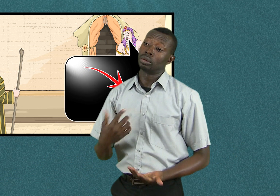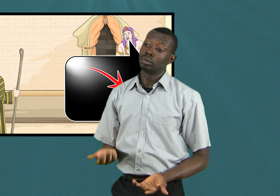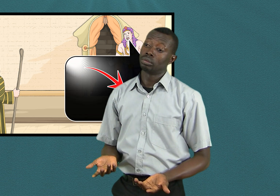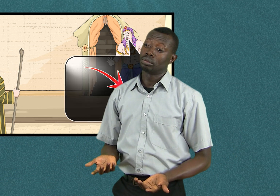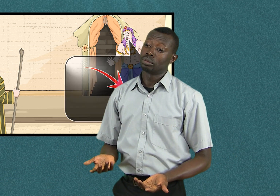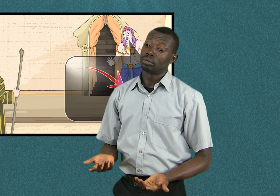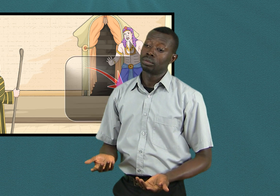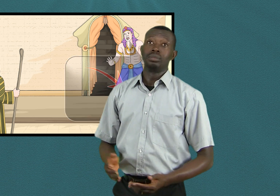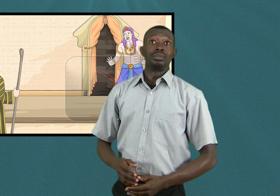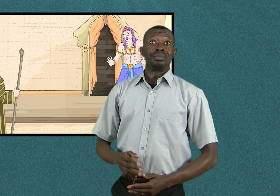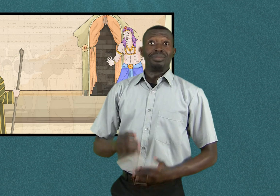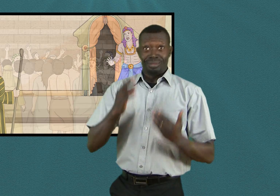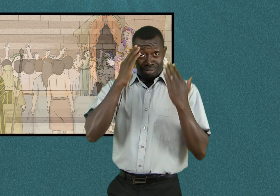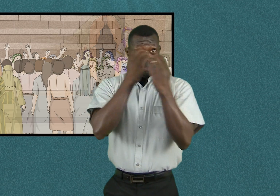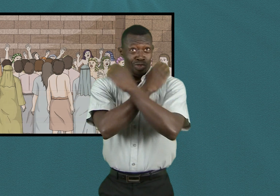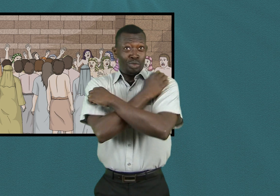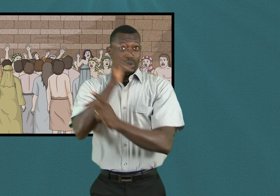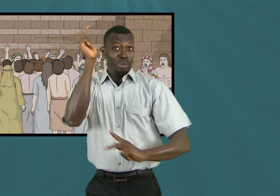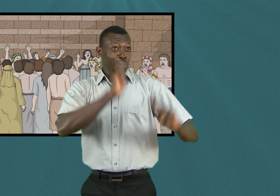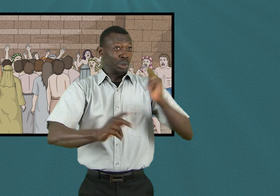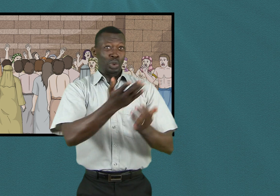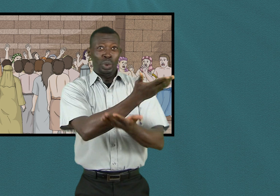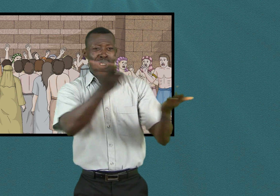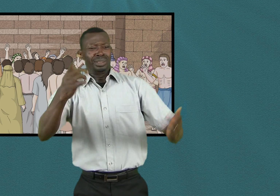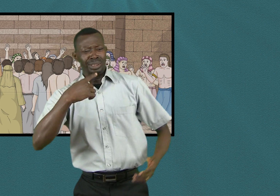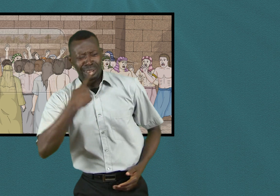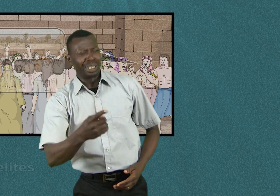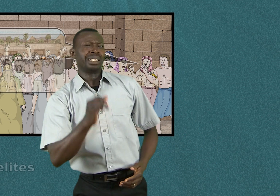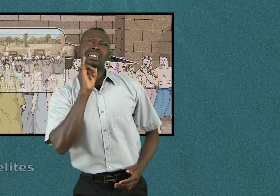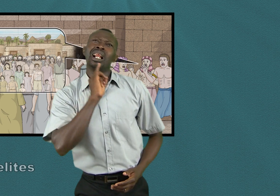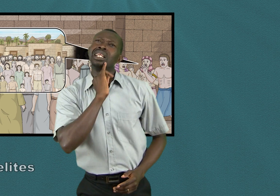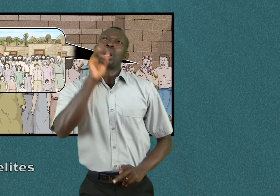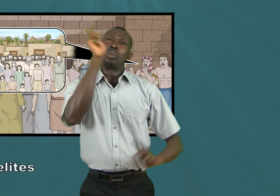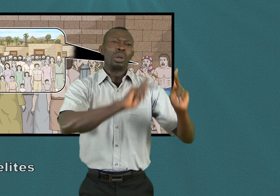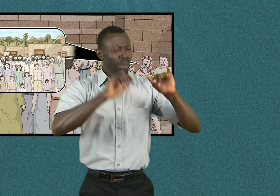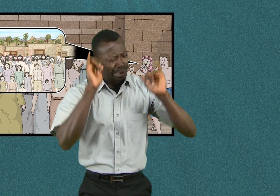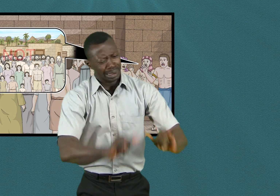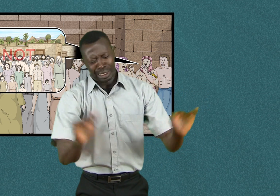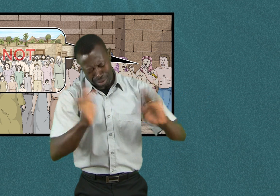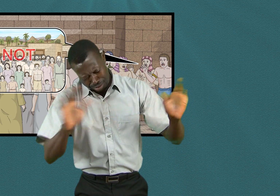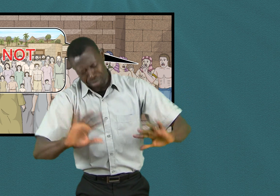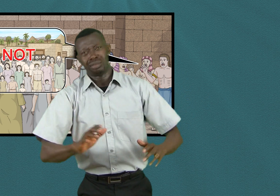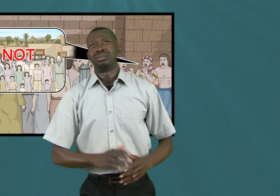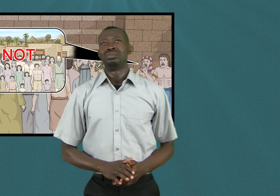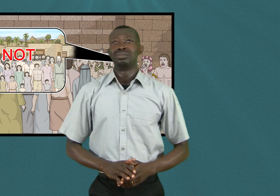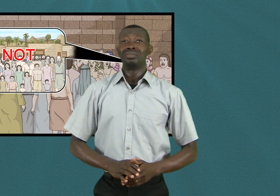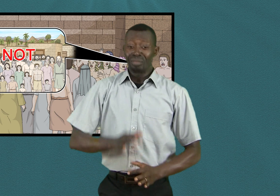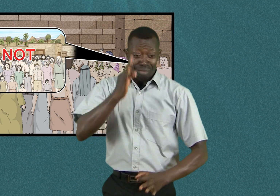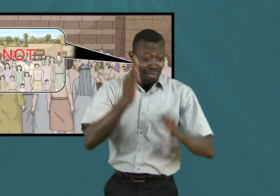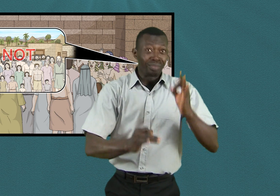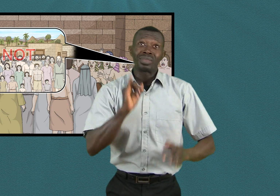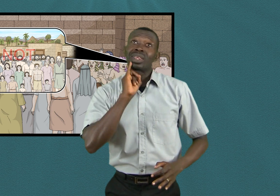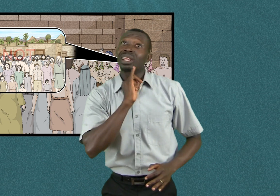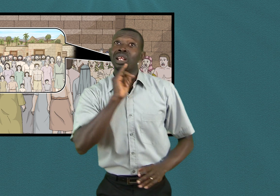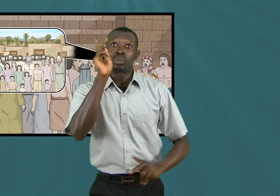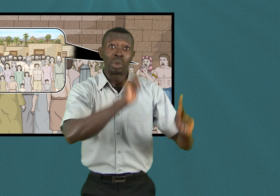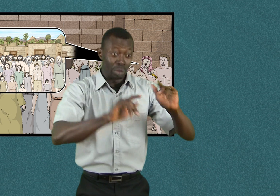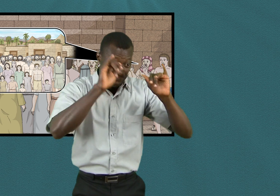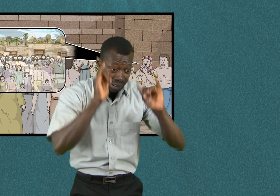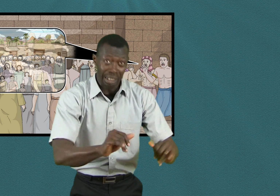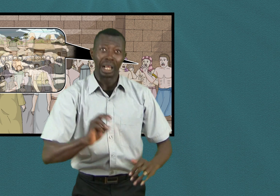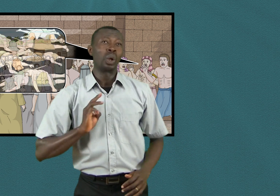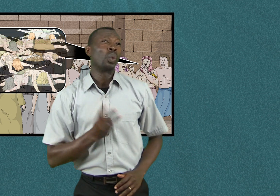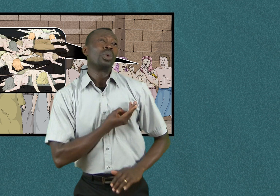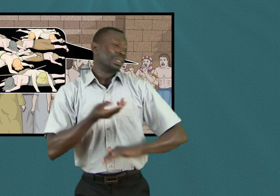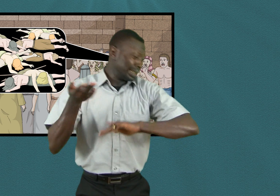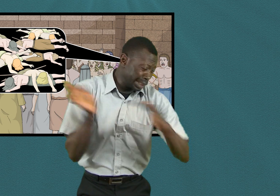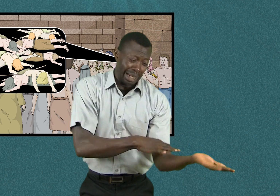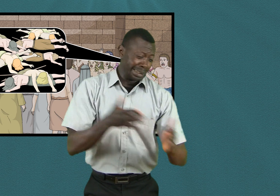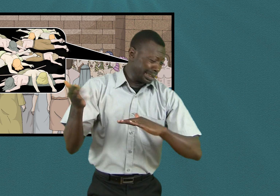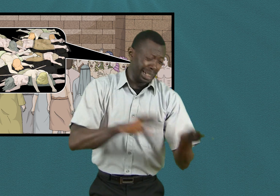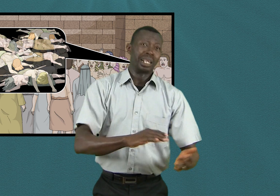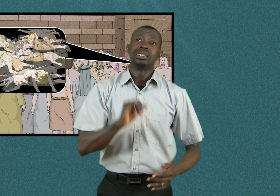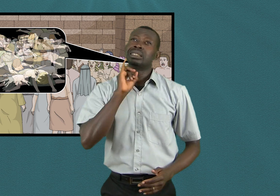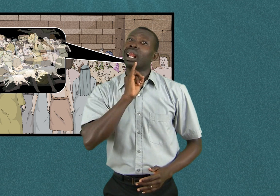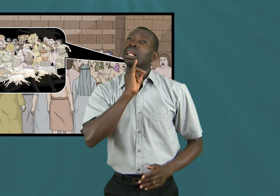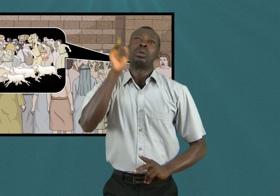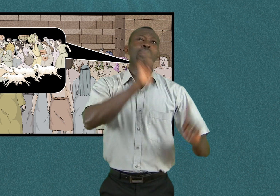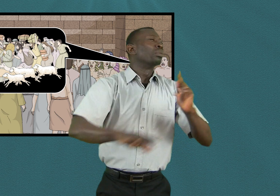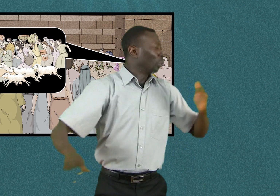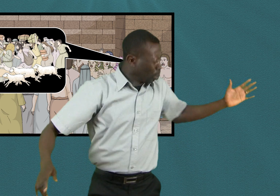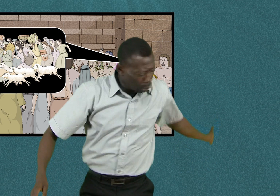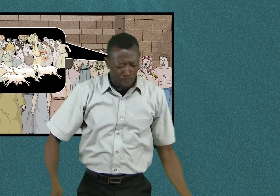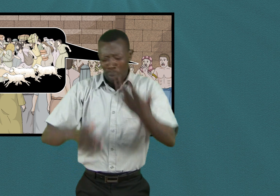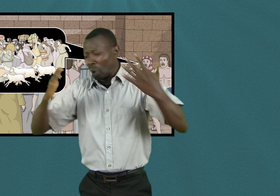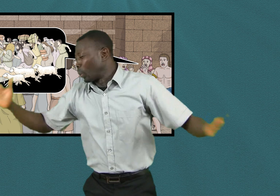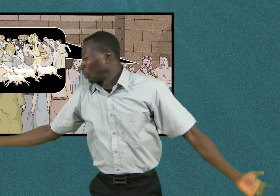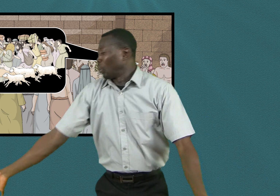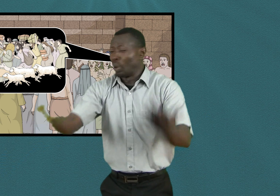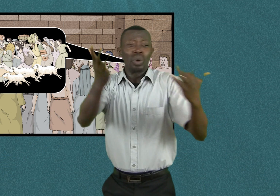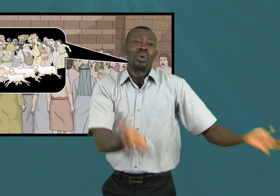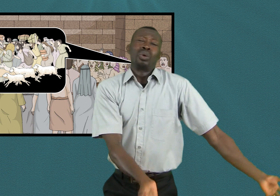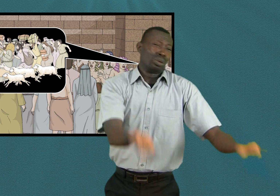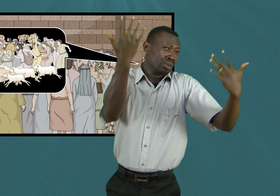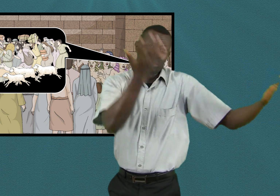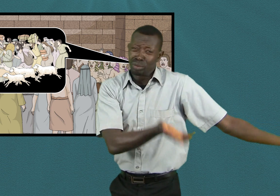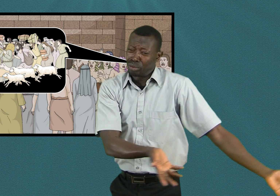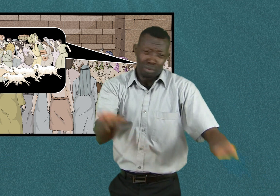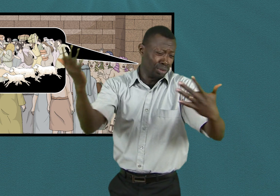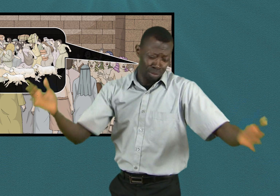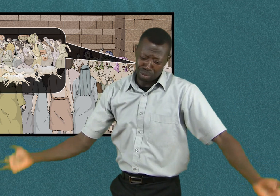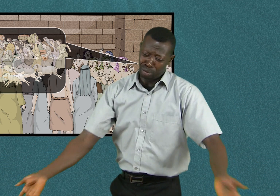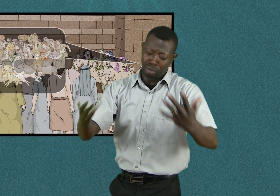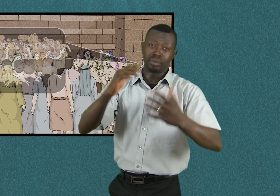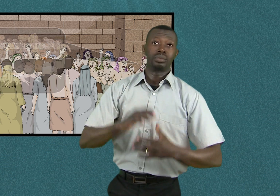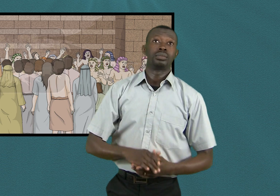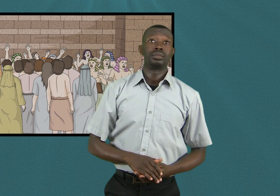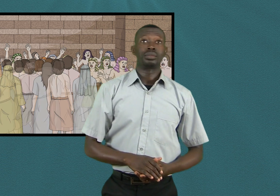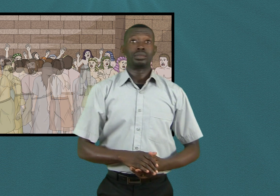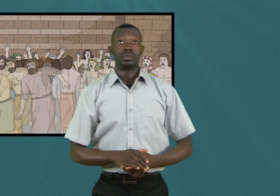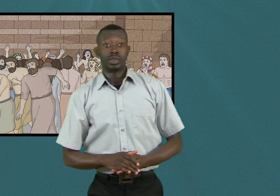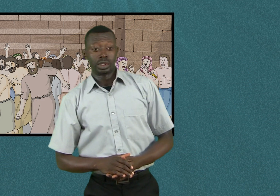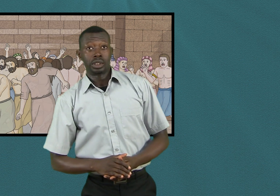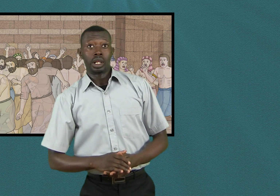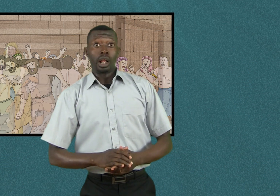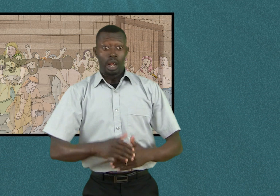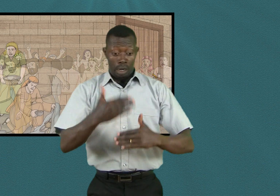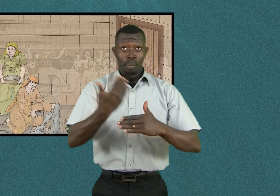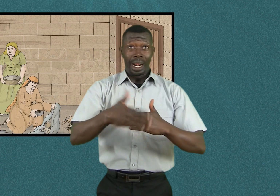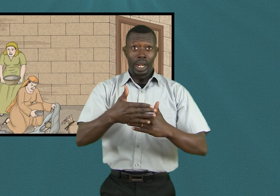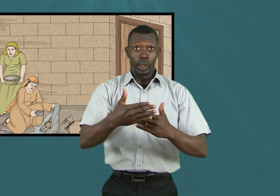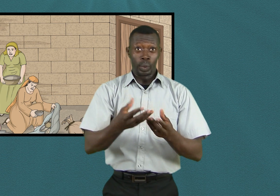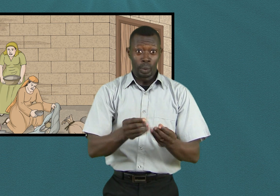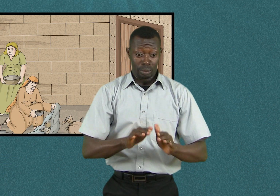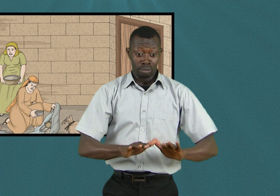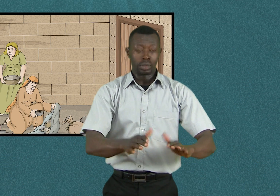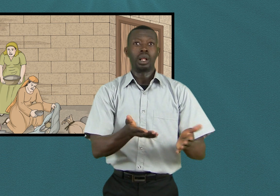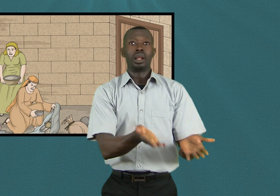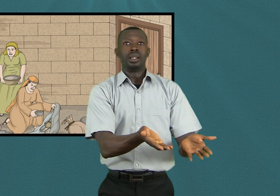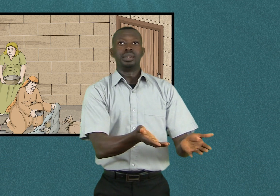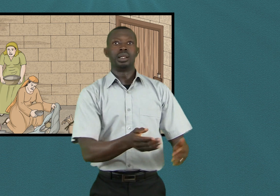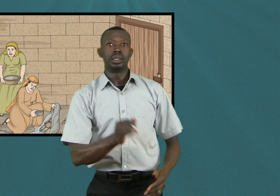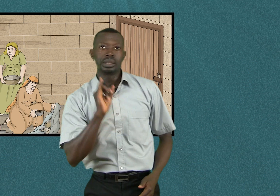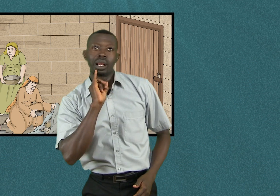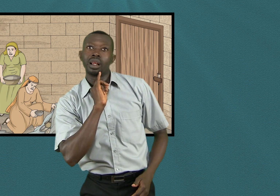And in order to send them out of the land quickly, the Egyptians urged the people on. “For otherwise,” they said, “we are all going to die!”